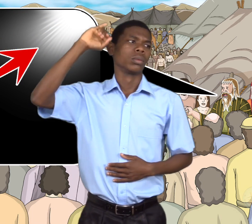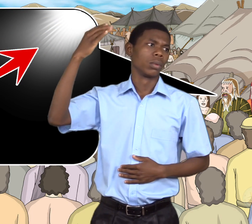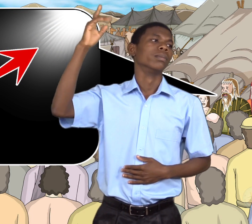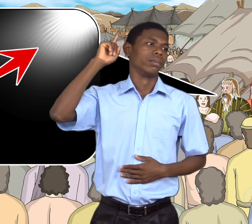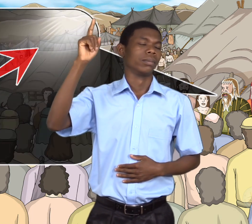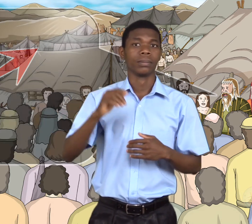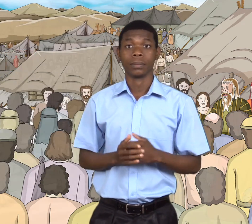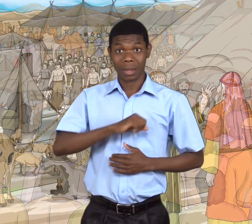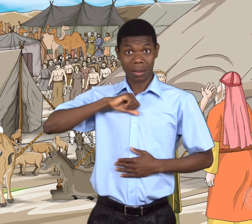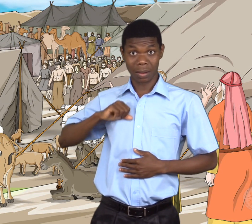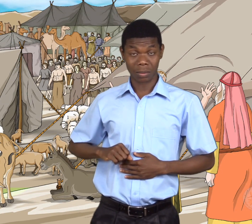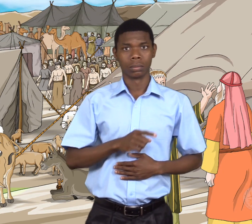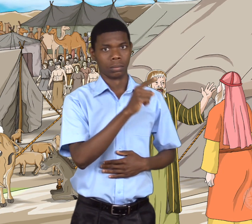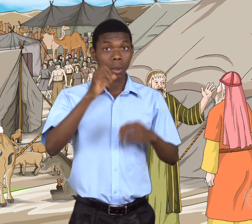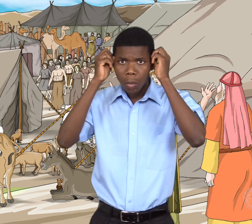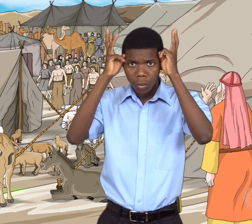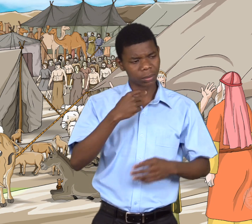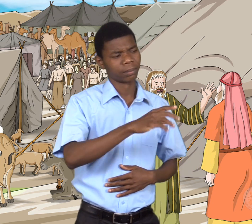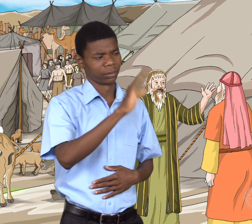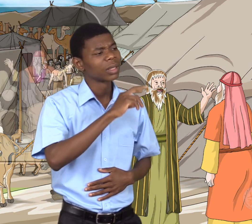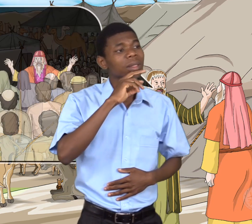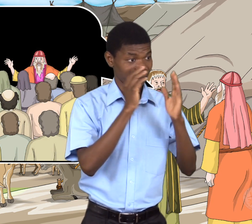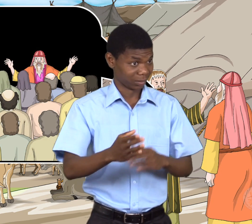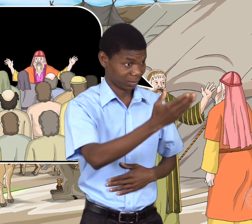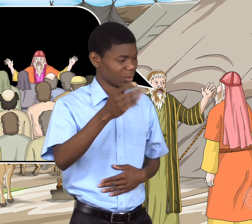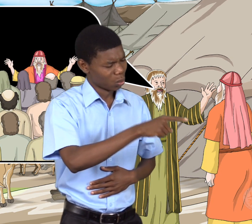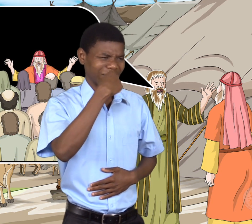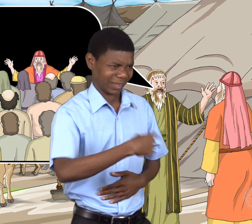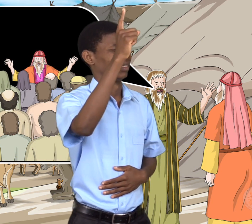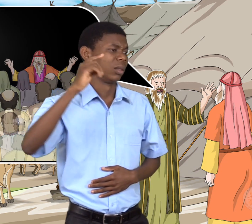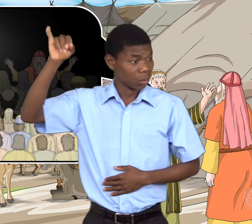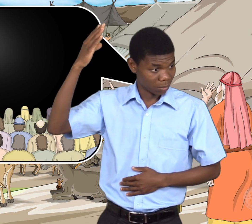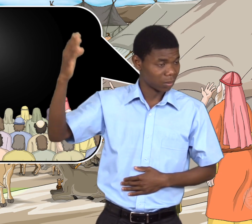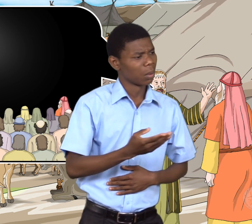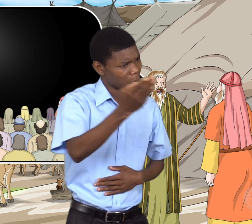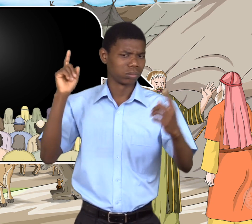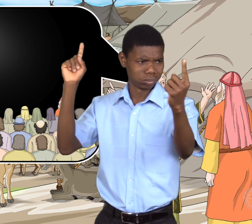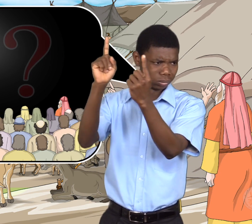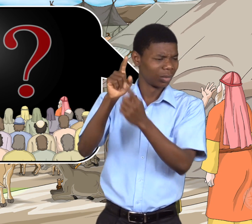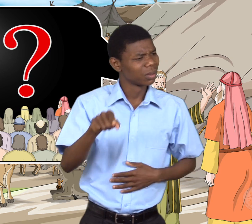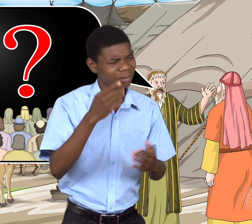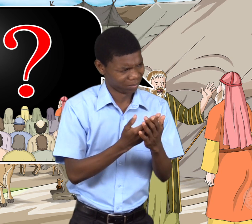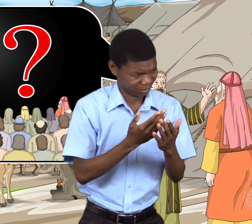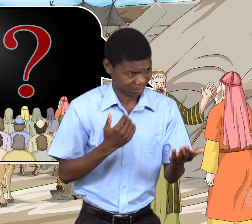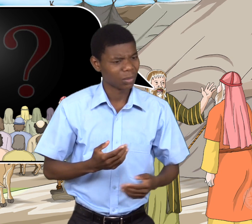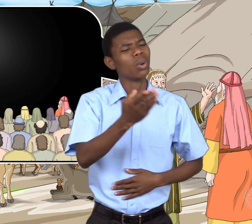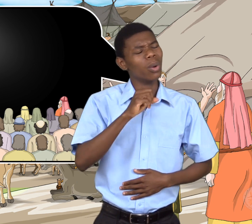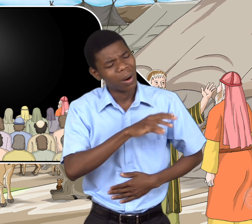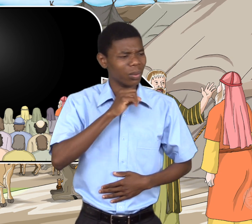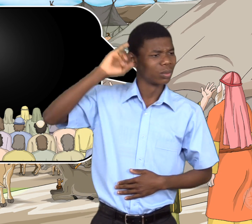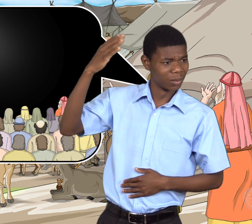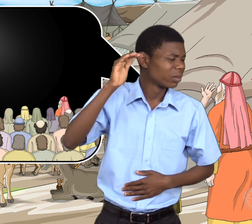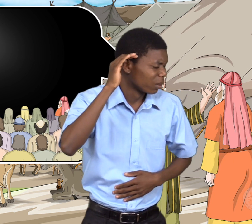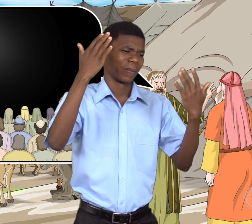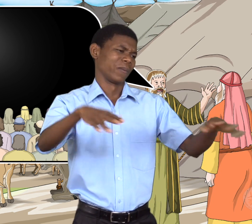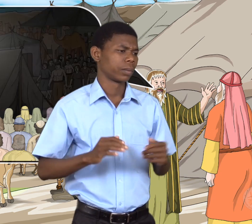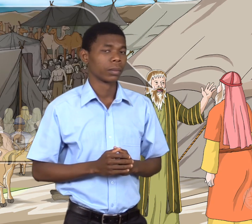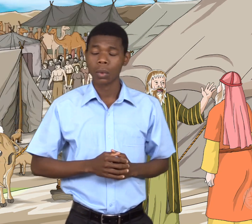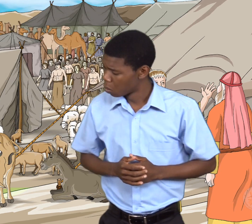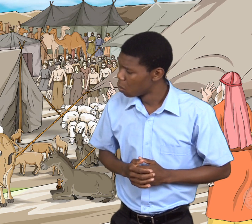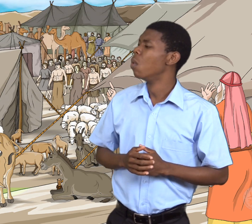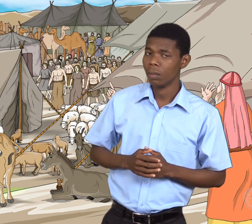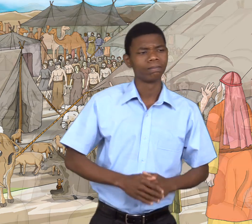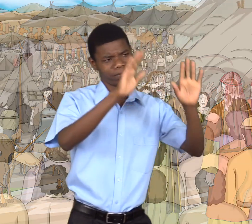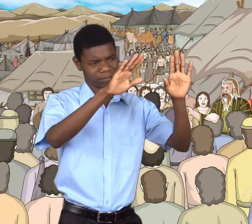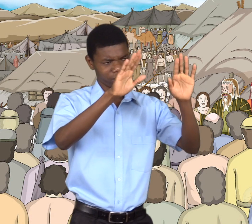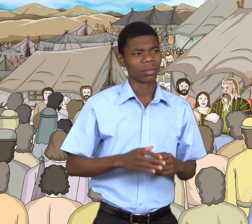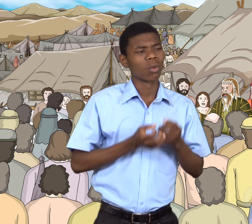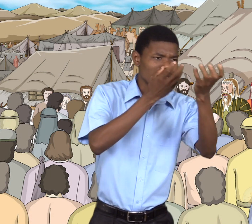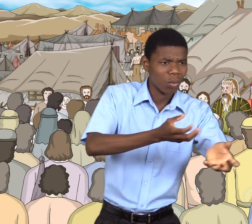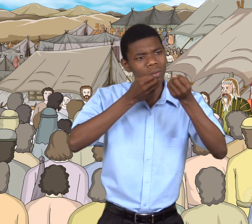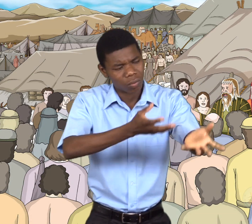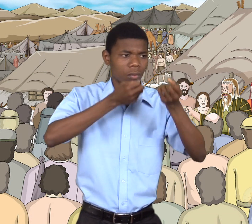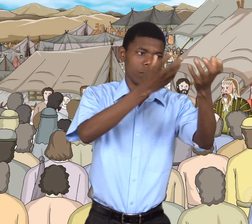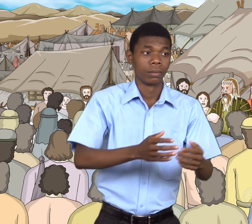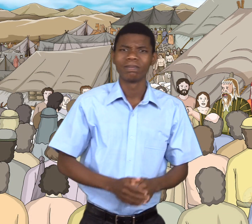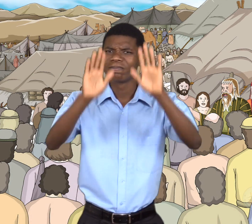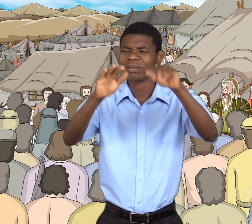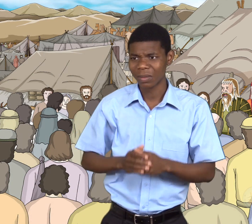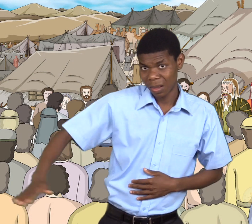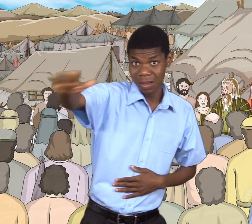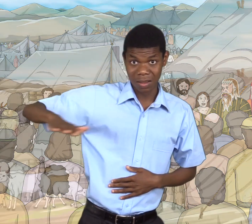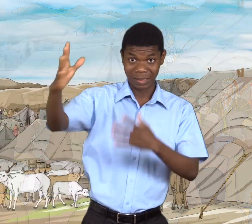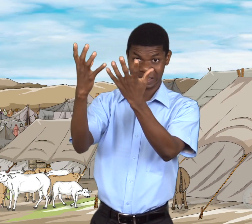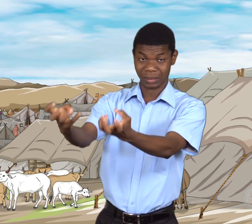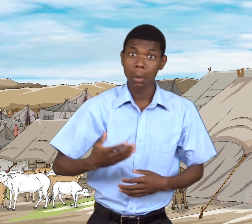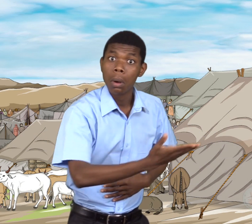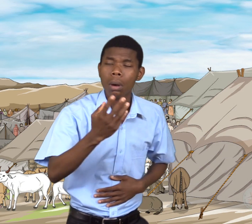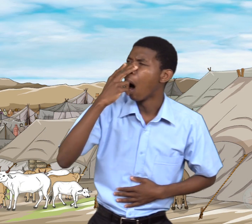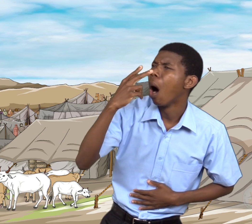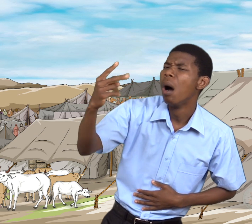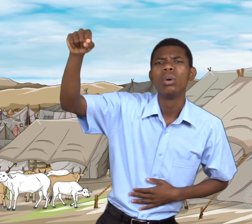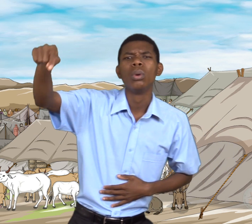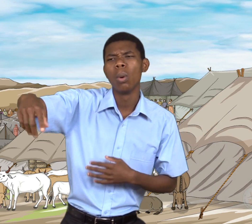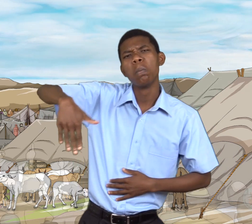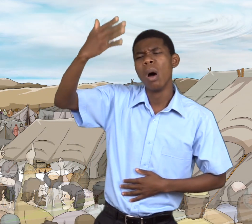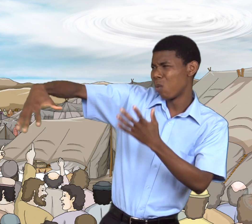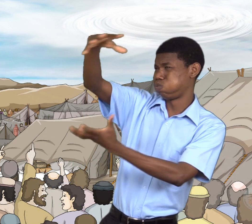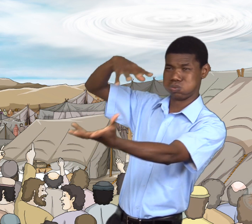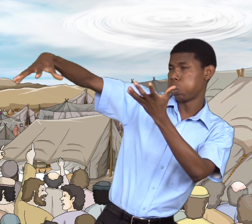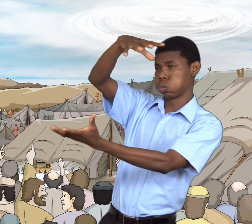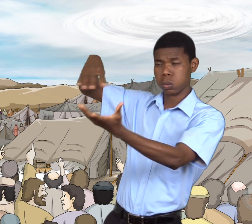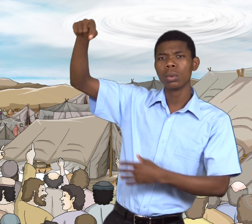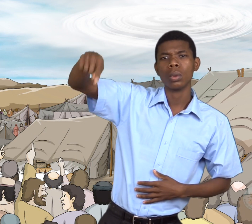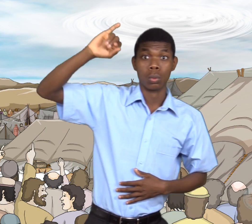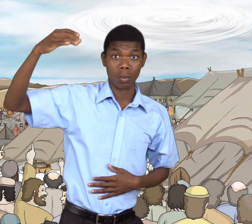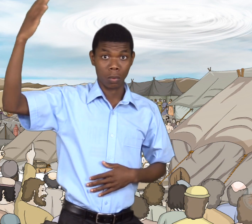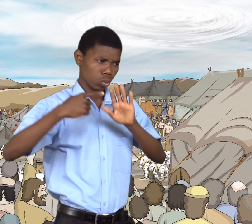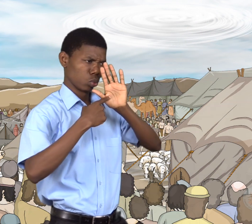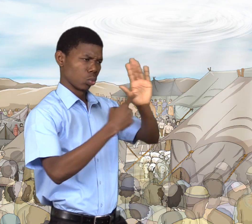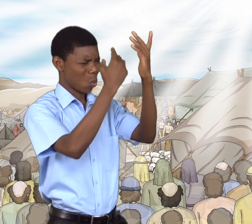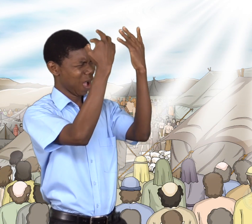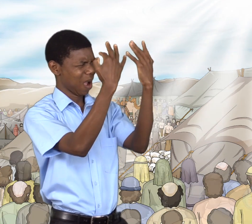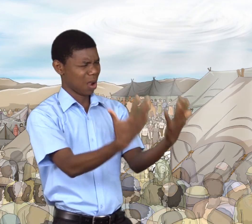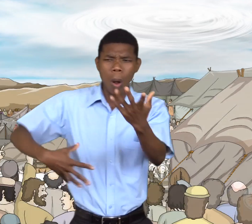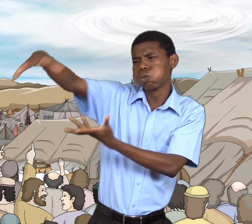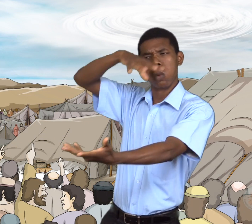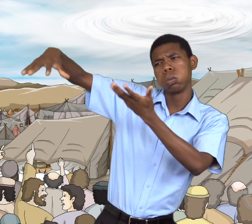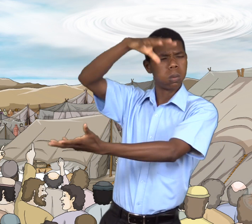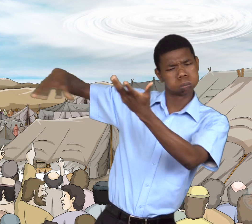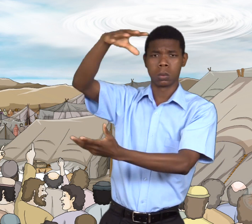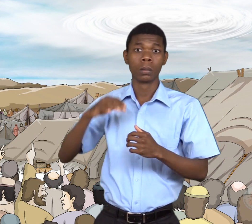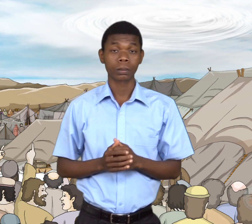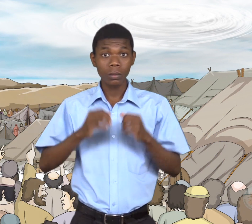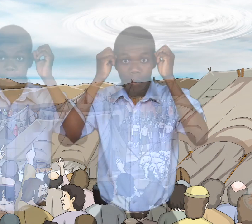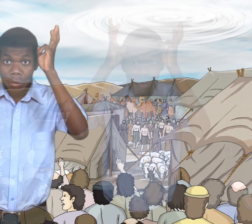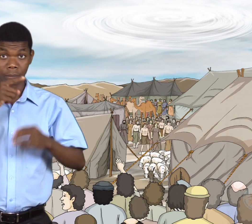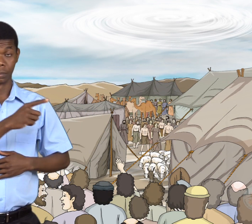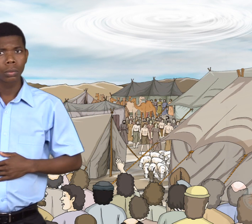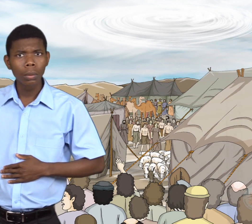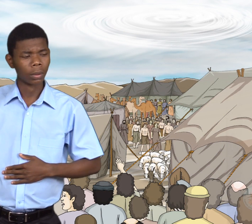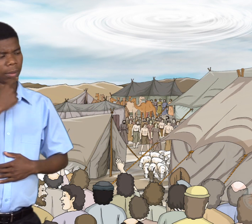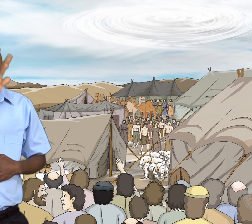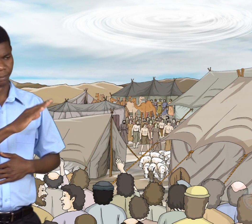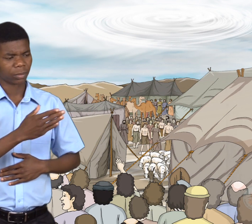Then Moses said to Aaron, “Tell the whole congregation of Israel, ‘Come before the LORD, for He has heard your grumbling.’” And as Aaron was speaking to the whole congregation of Israel, they looked toward the desert, and there in a cloud the glory of the LORD appeared.